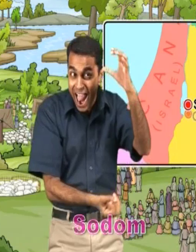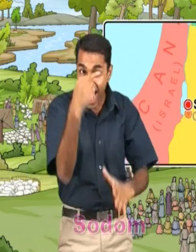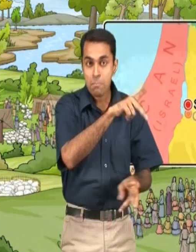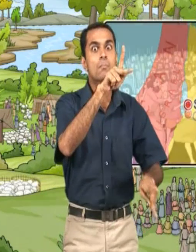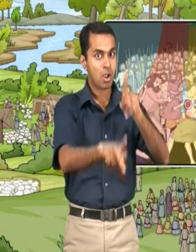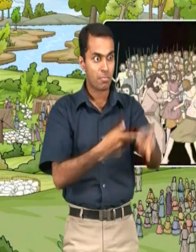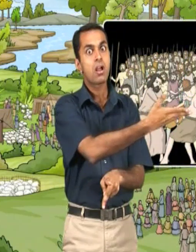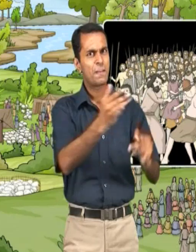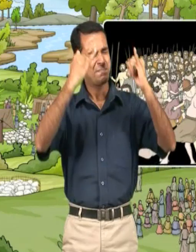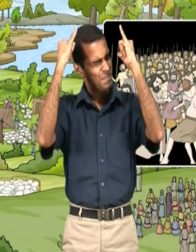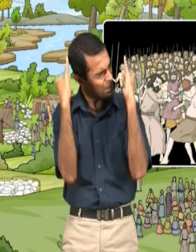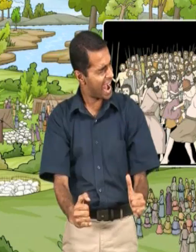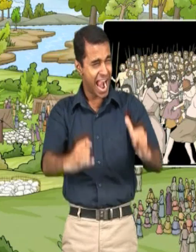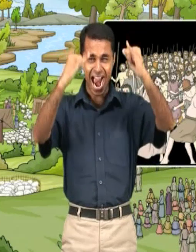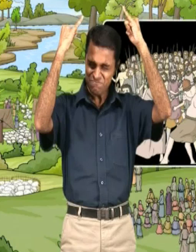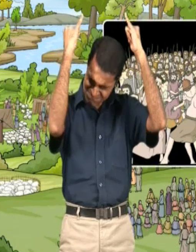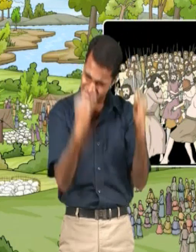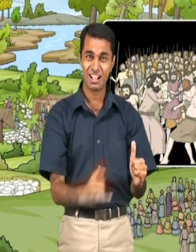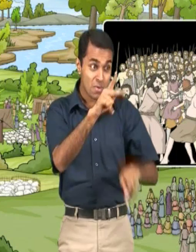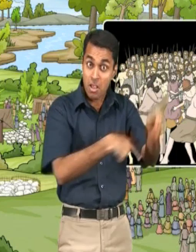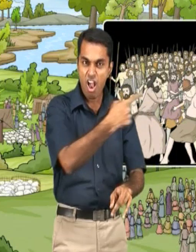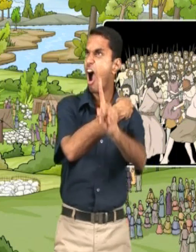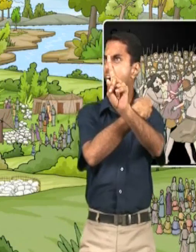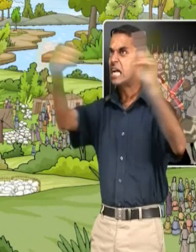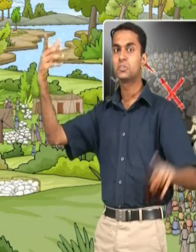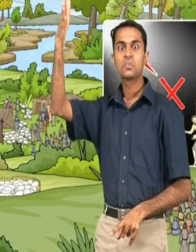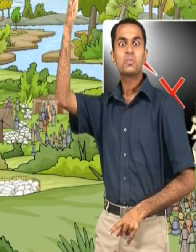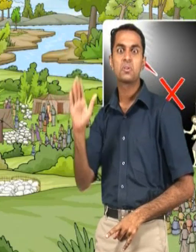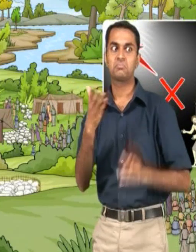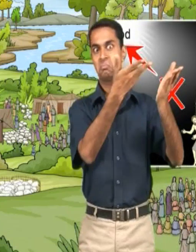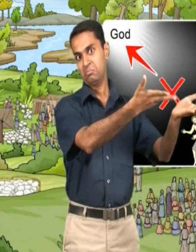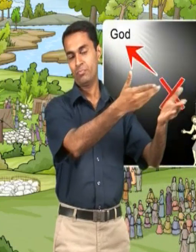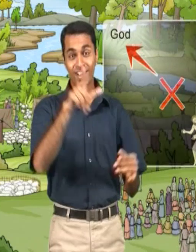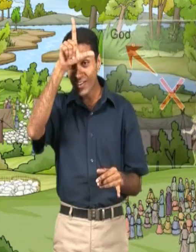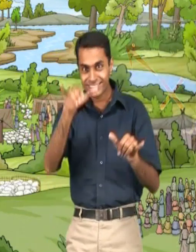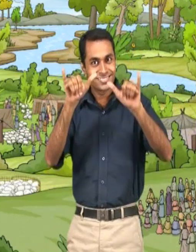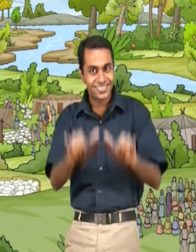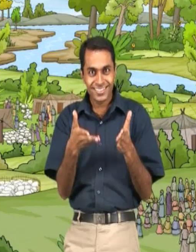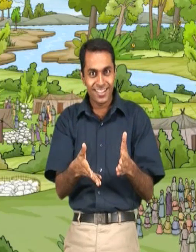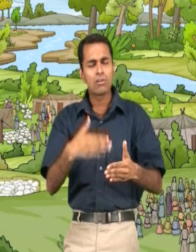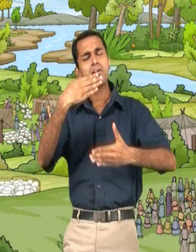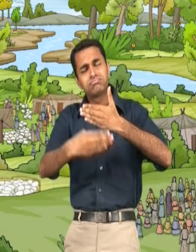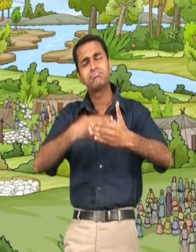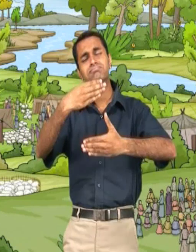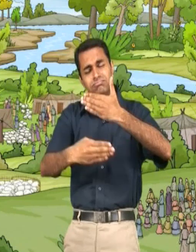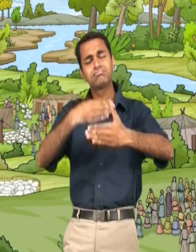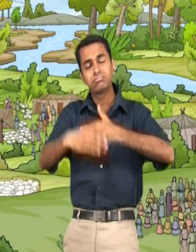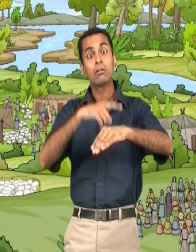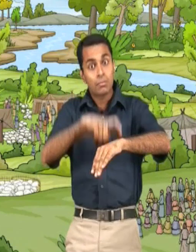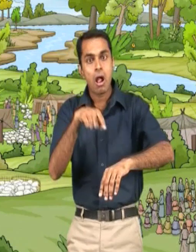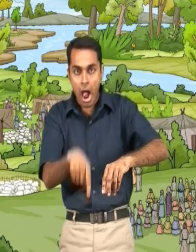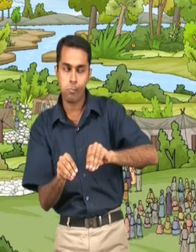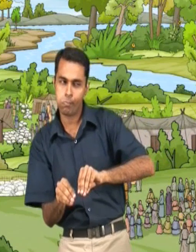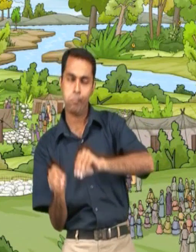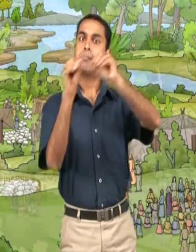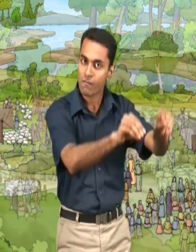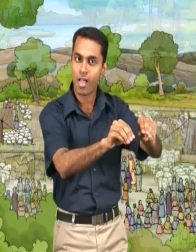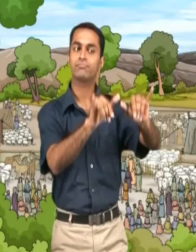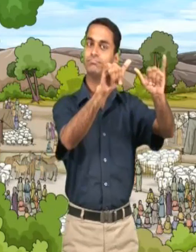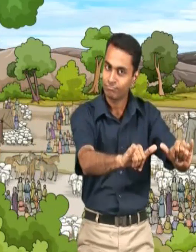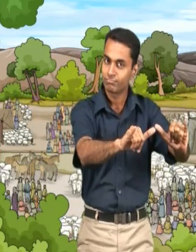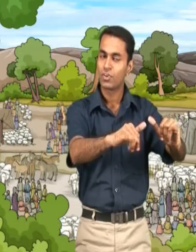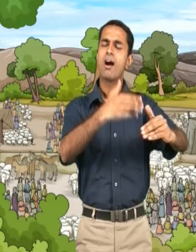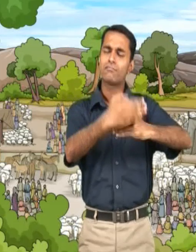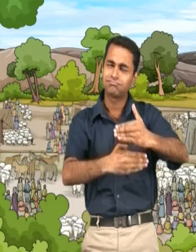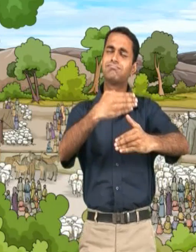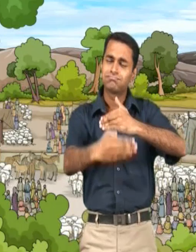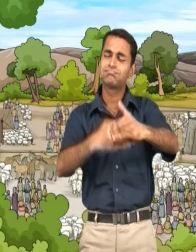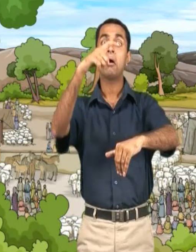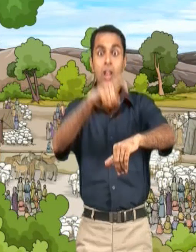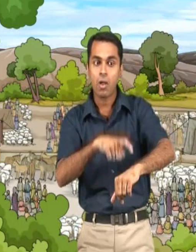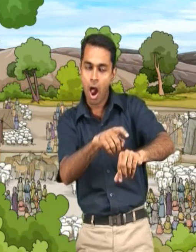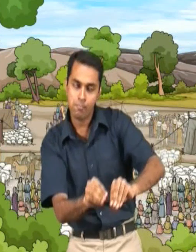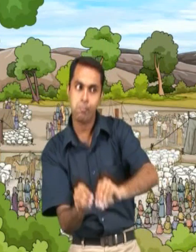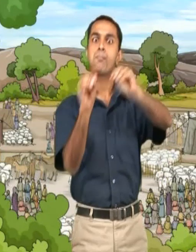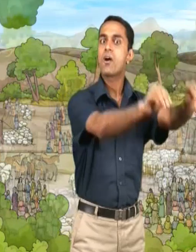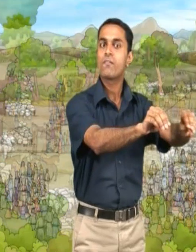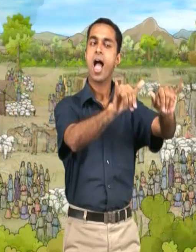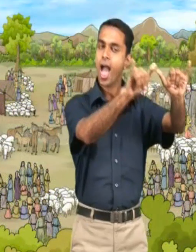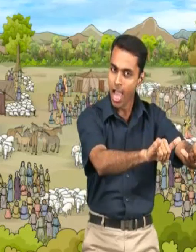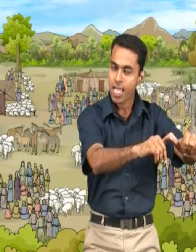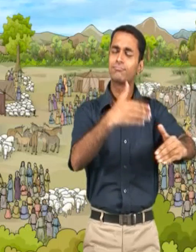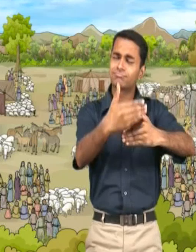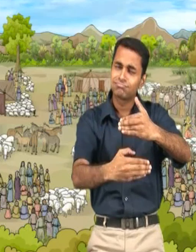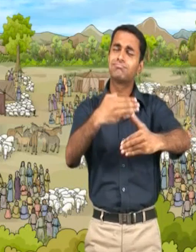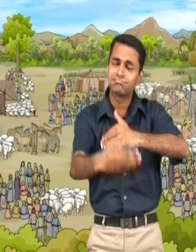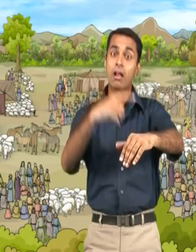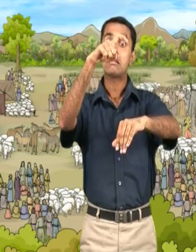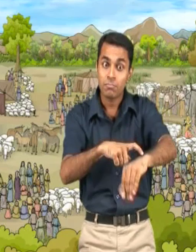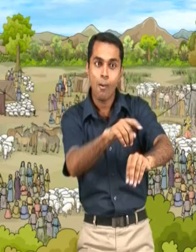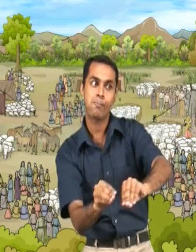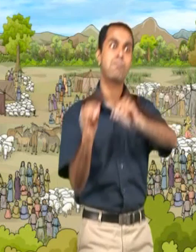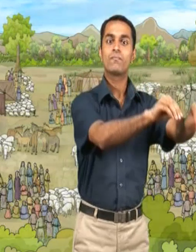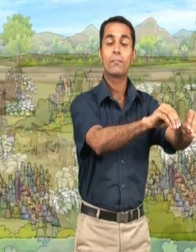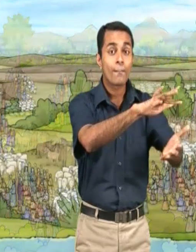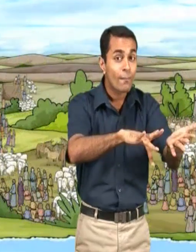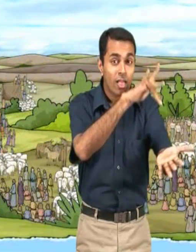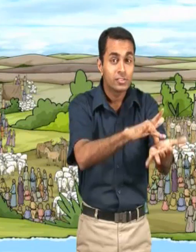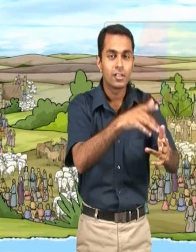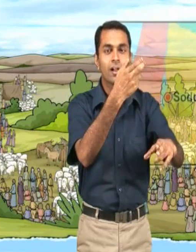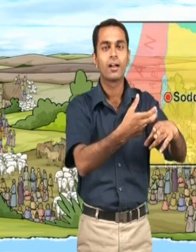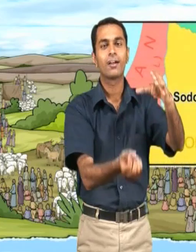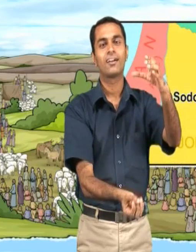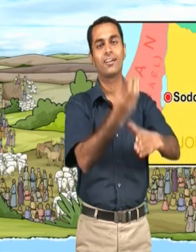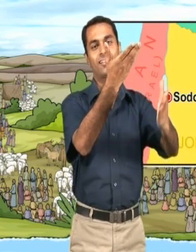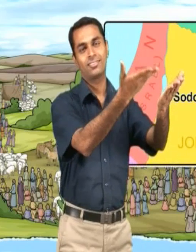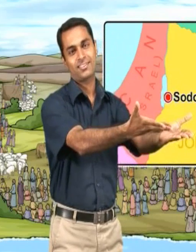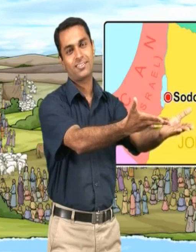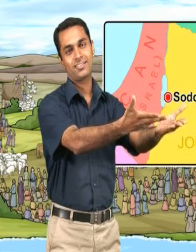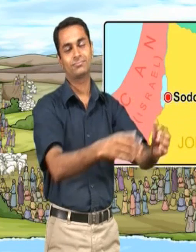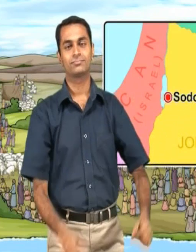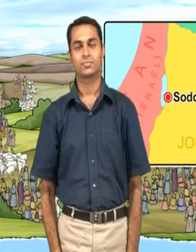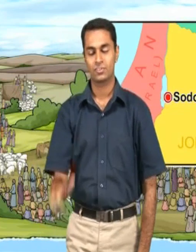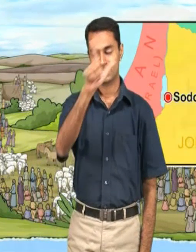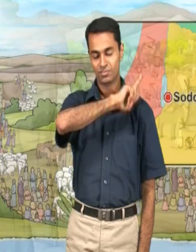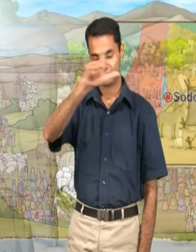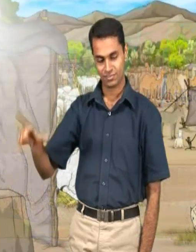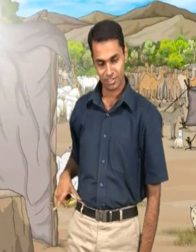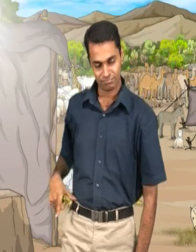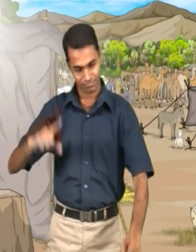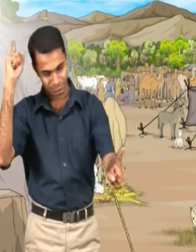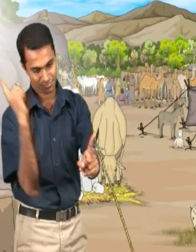But the men of Sodom were wicked, sinning greatly against the LORD.